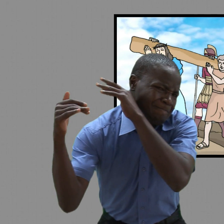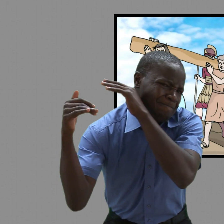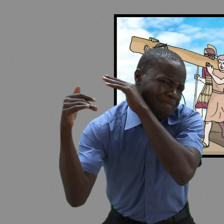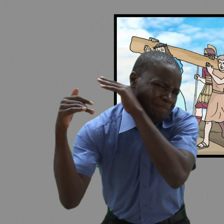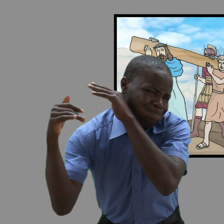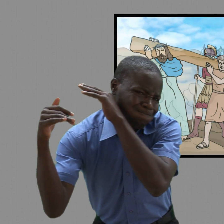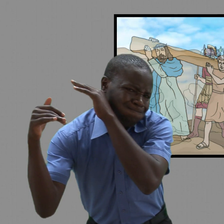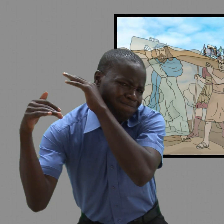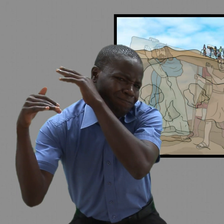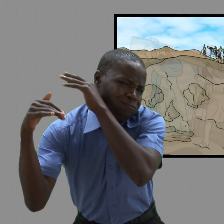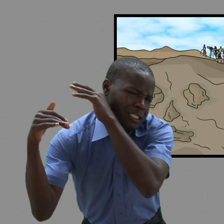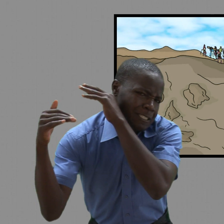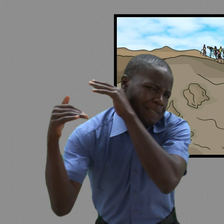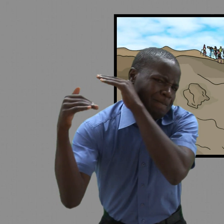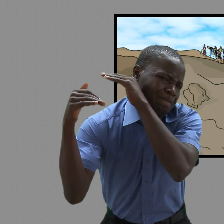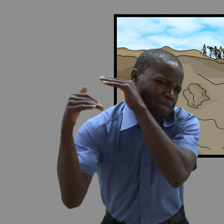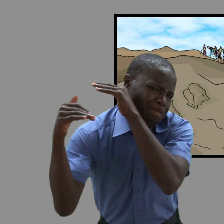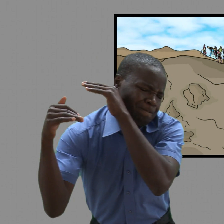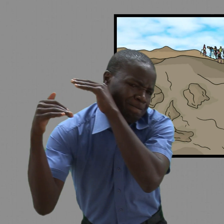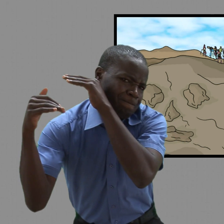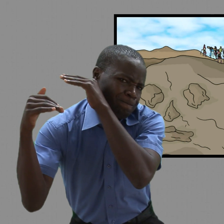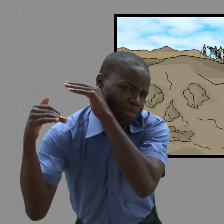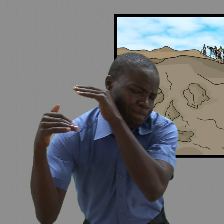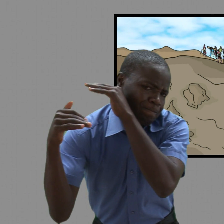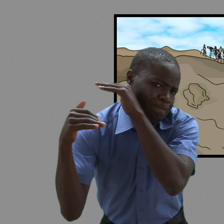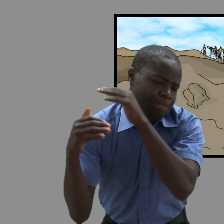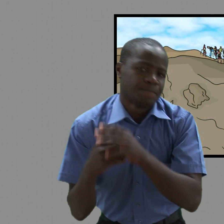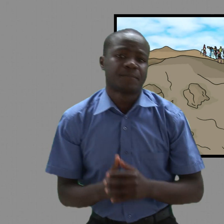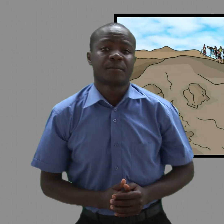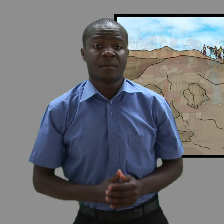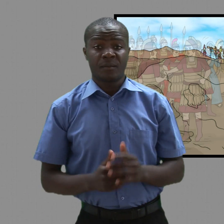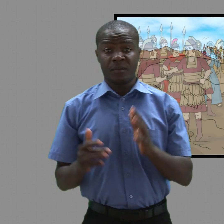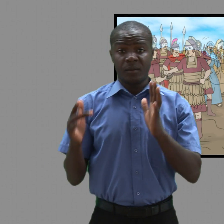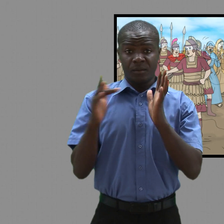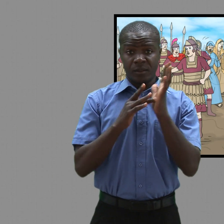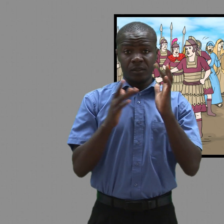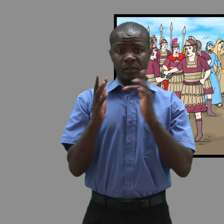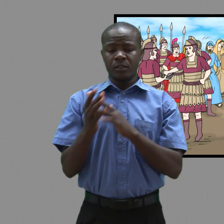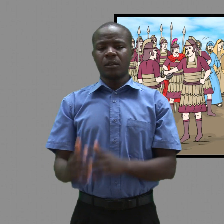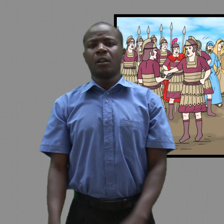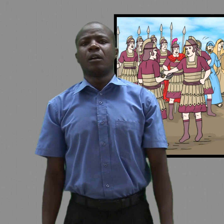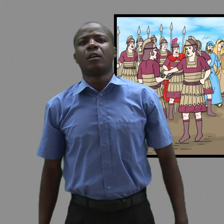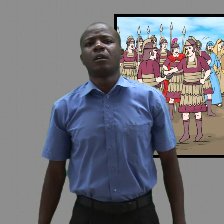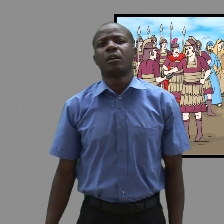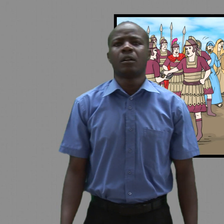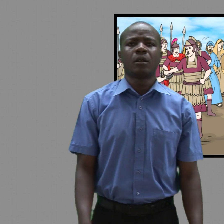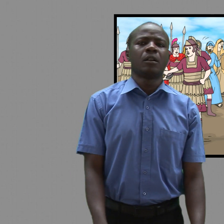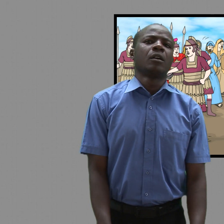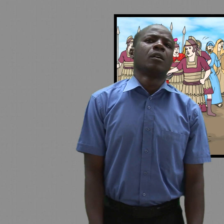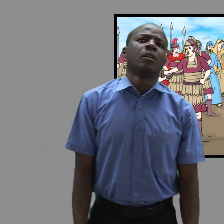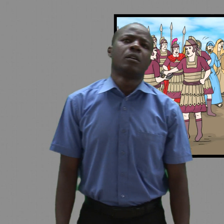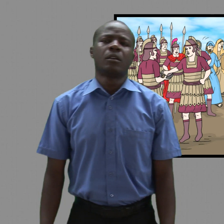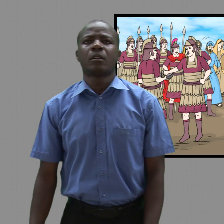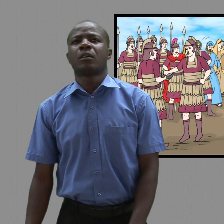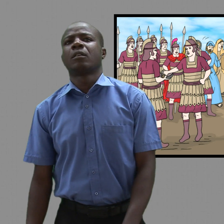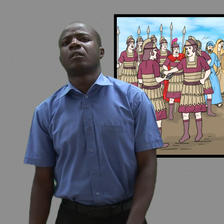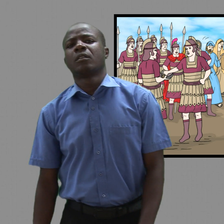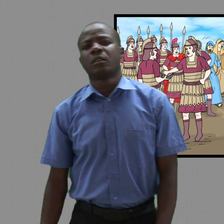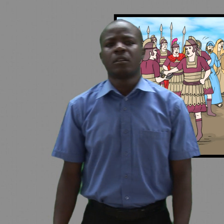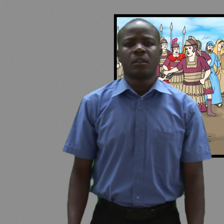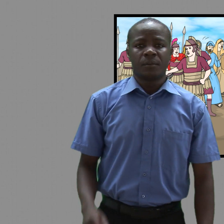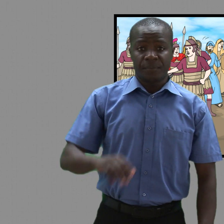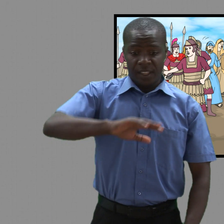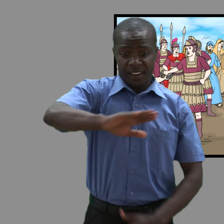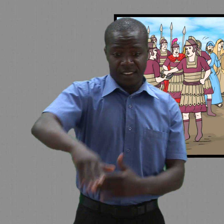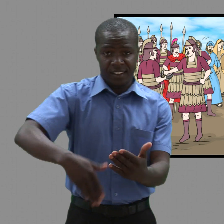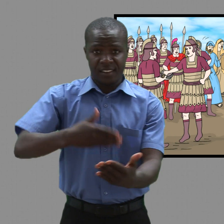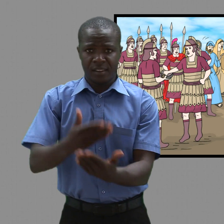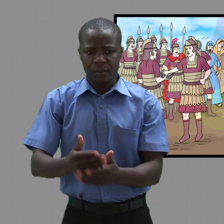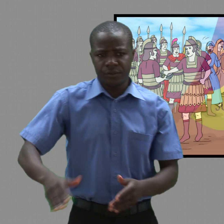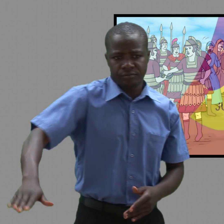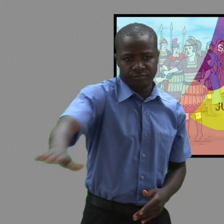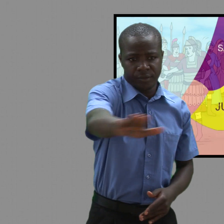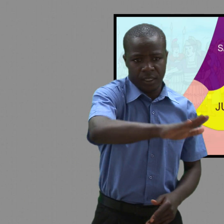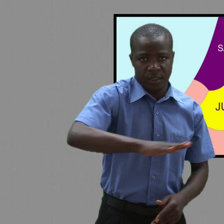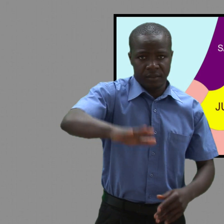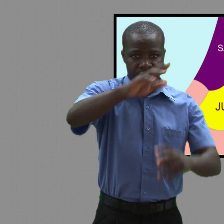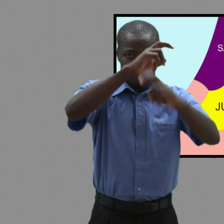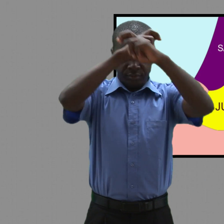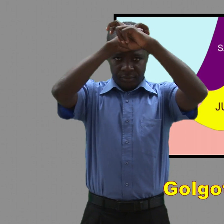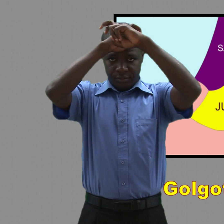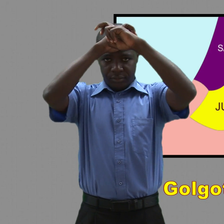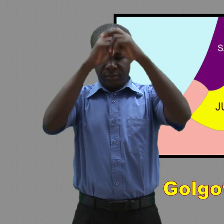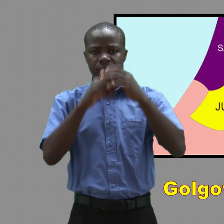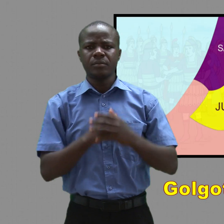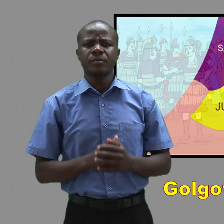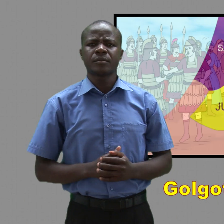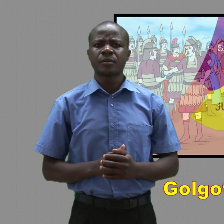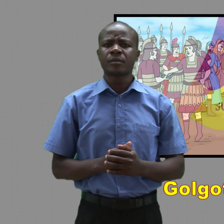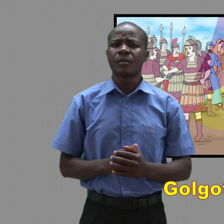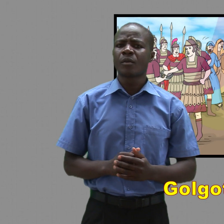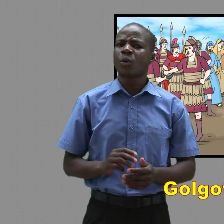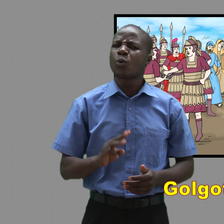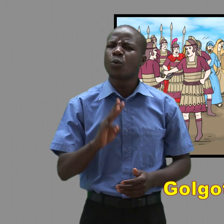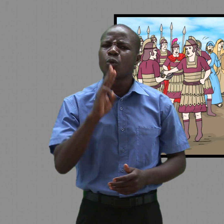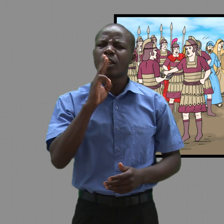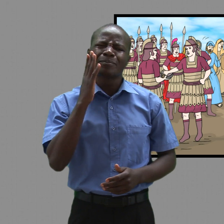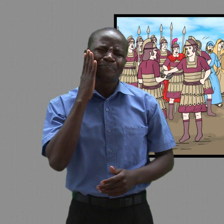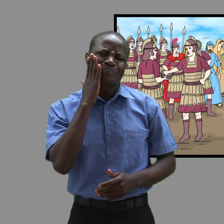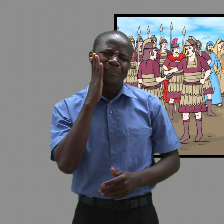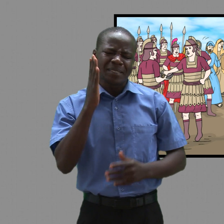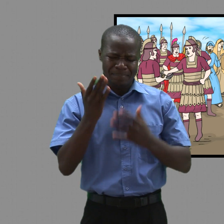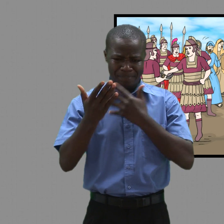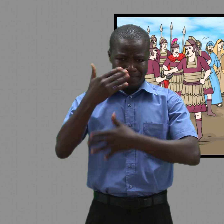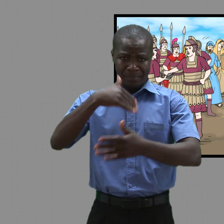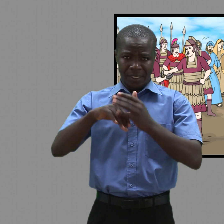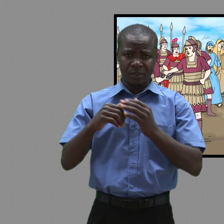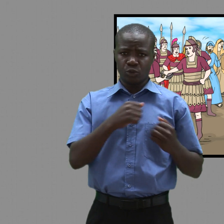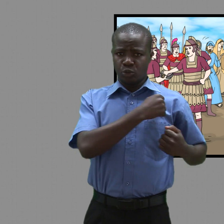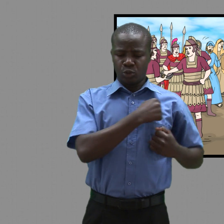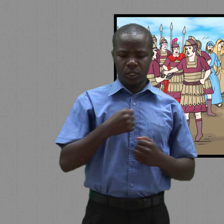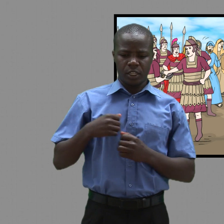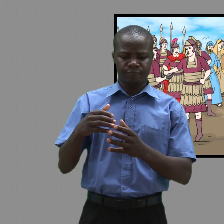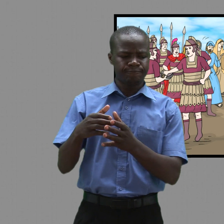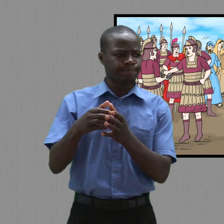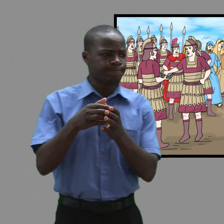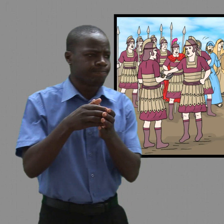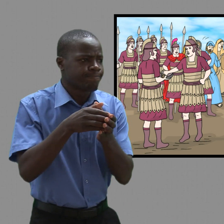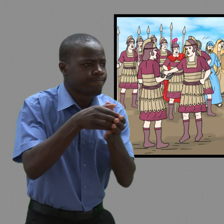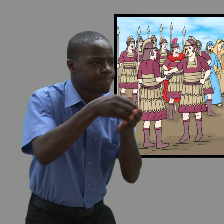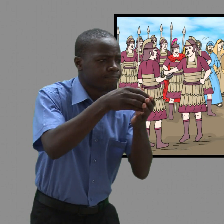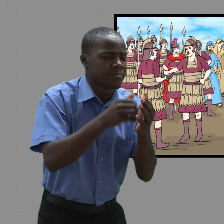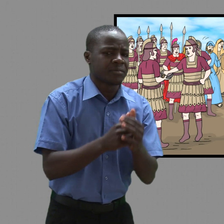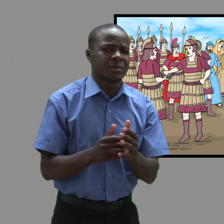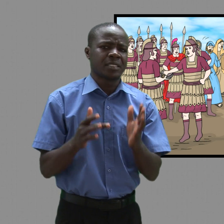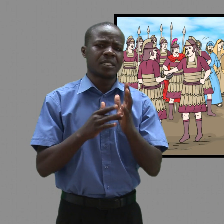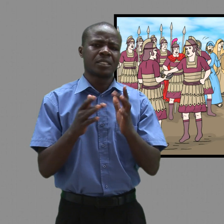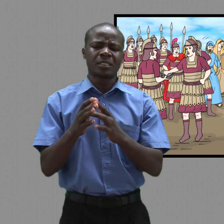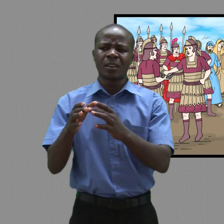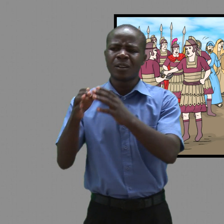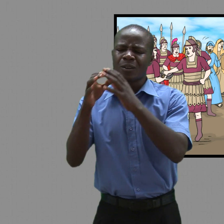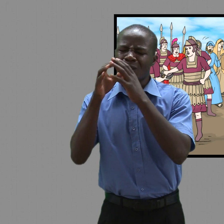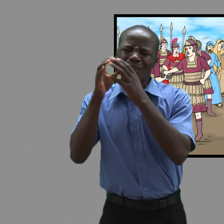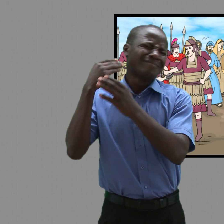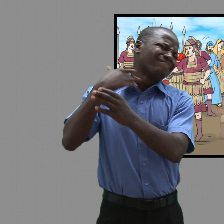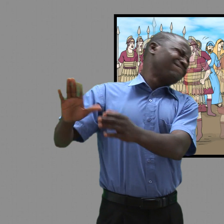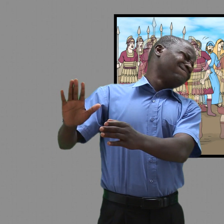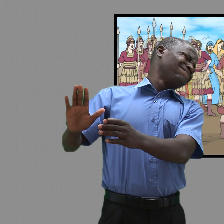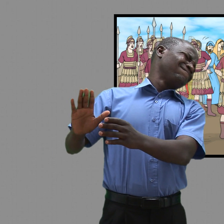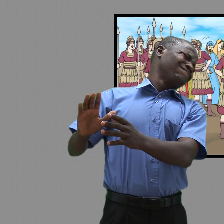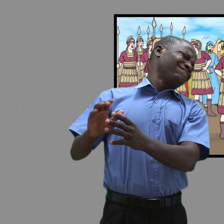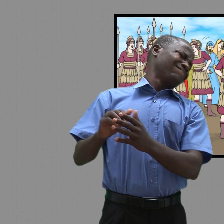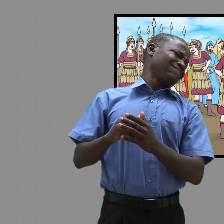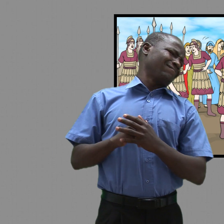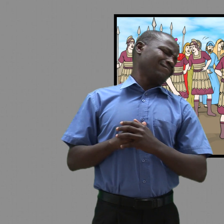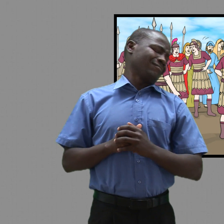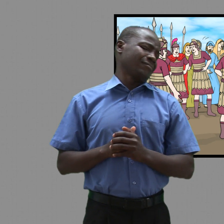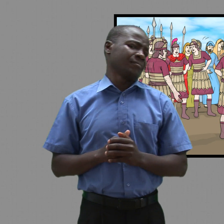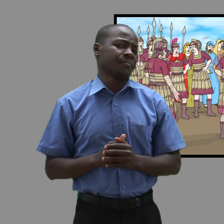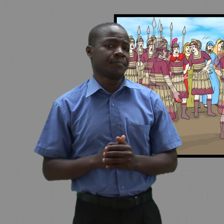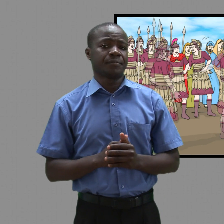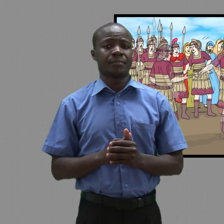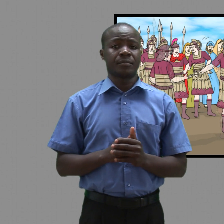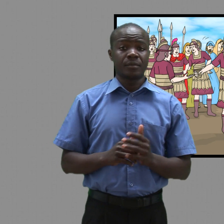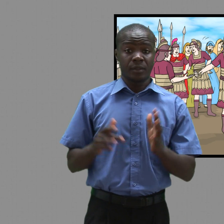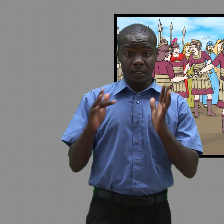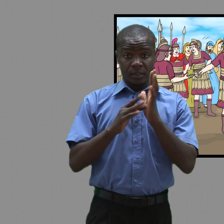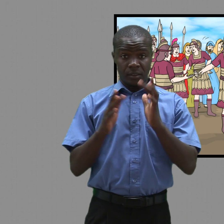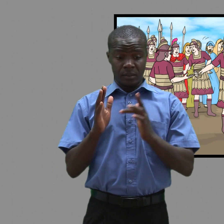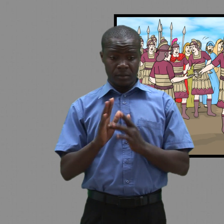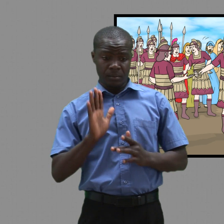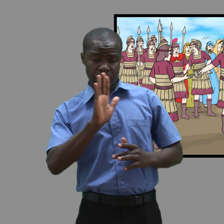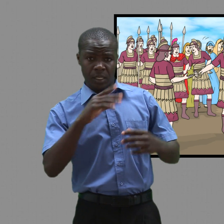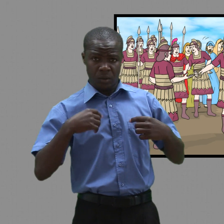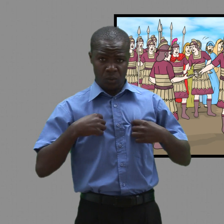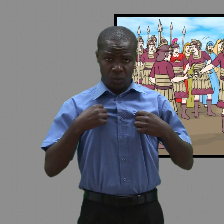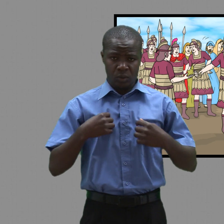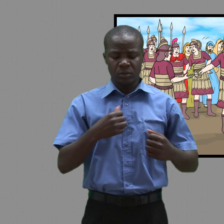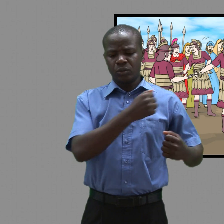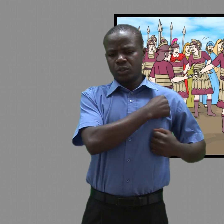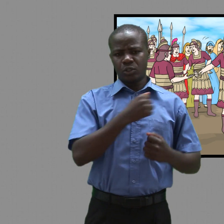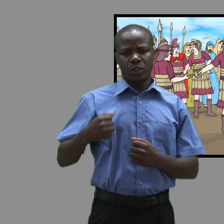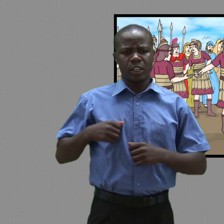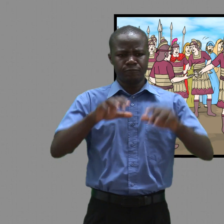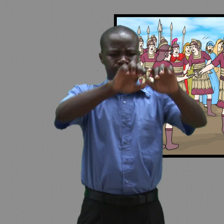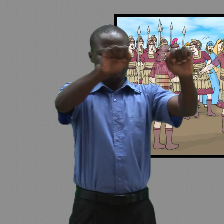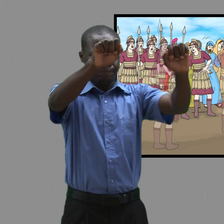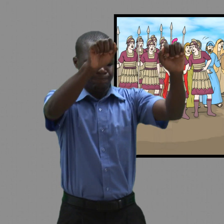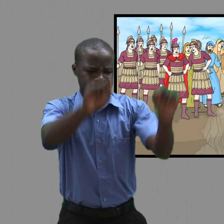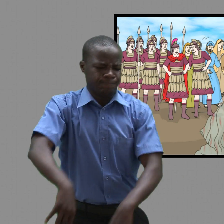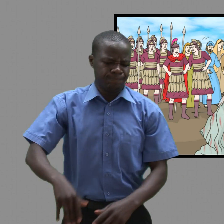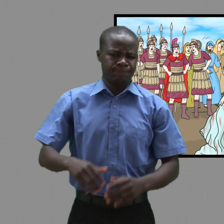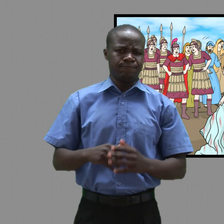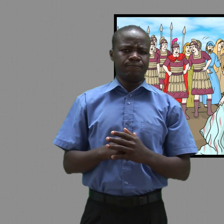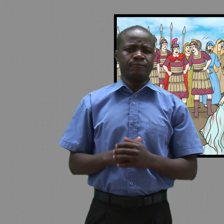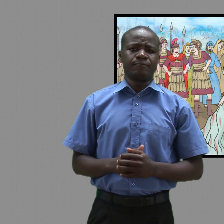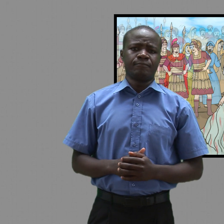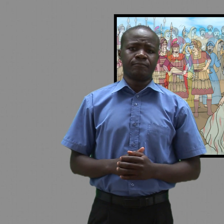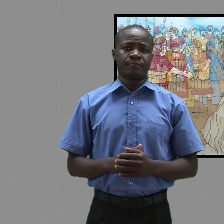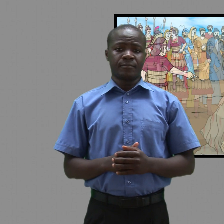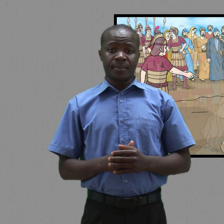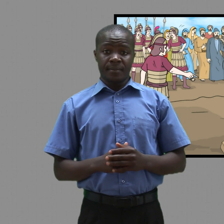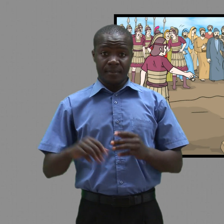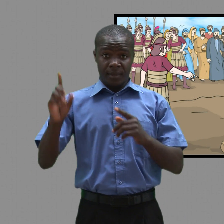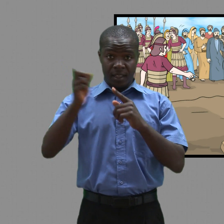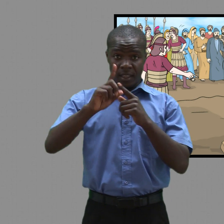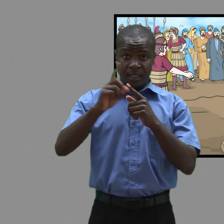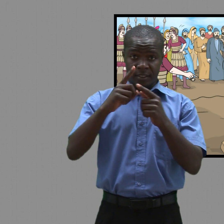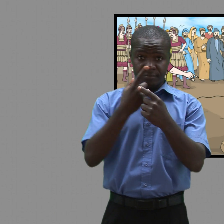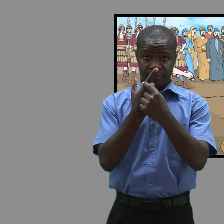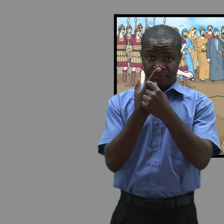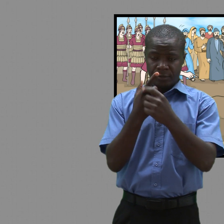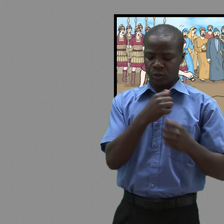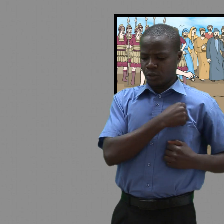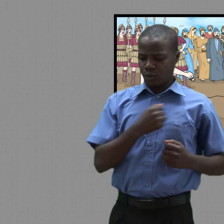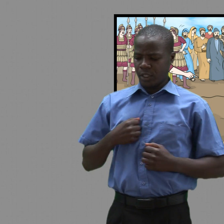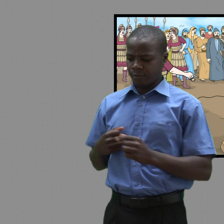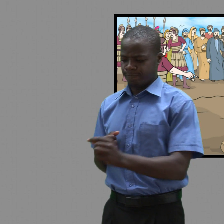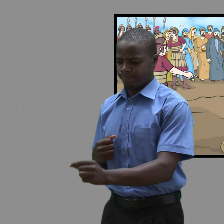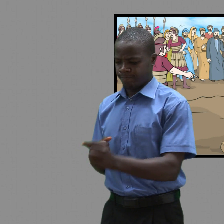And when they came to a place called Golgotha, which means The Place of the Skull, they offered Him wine to drink, mixed with gall; but after tasting it, He refused to drink it.